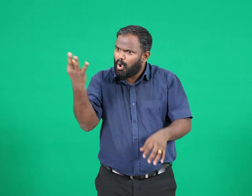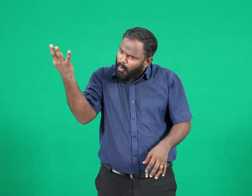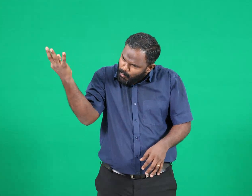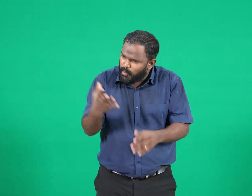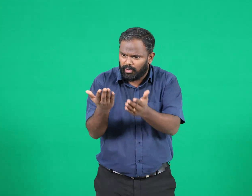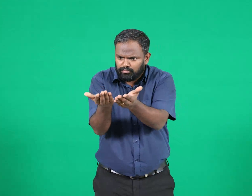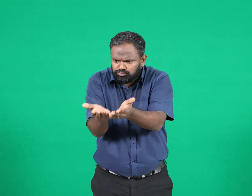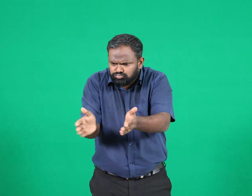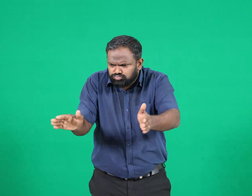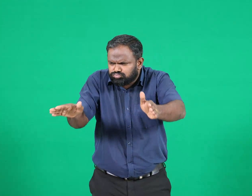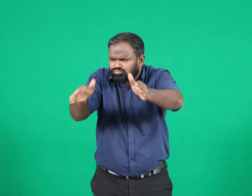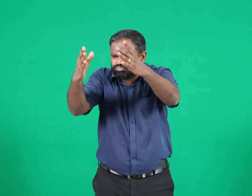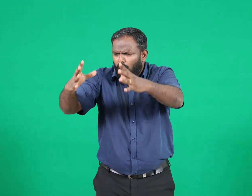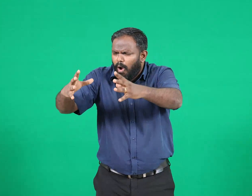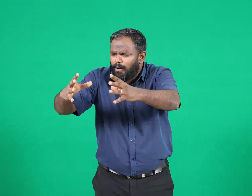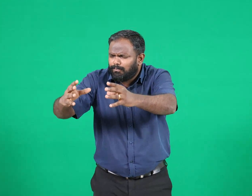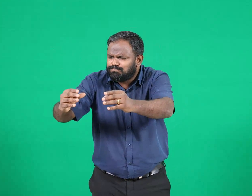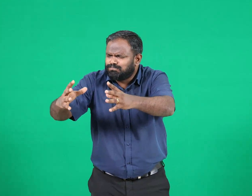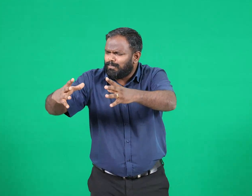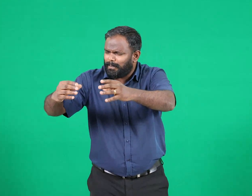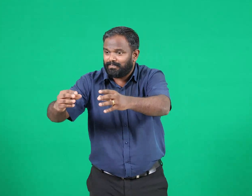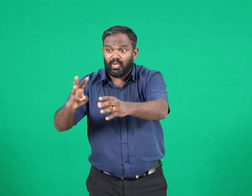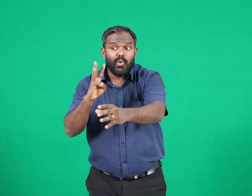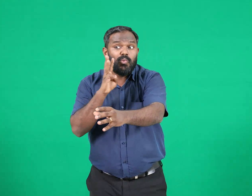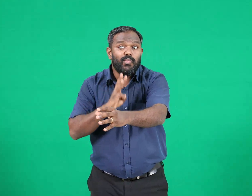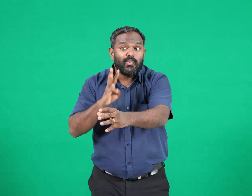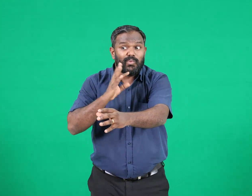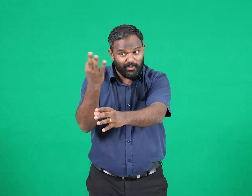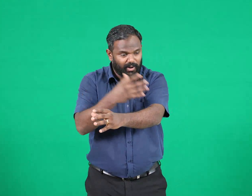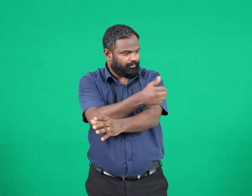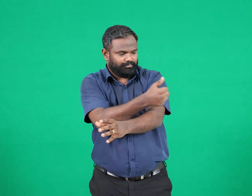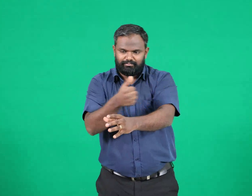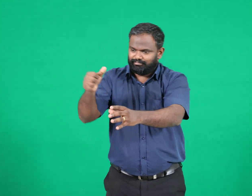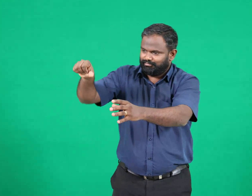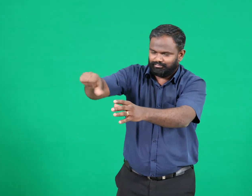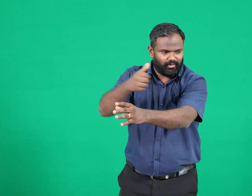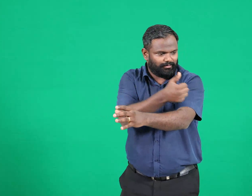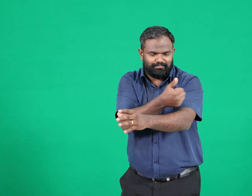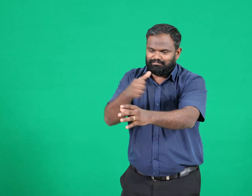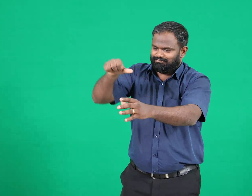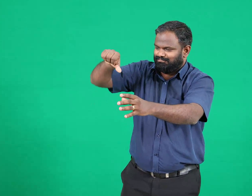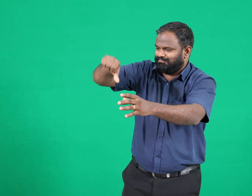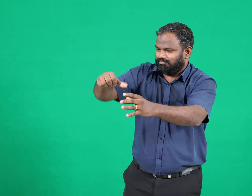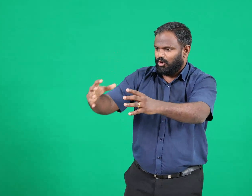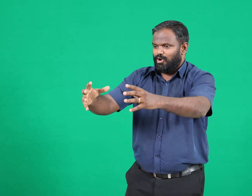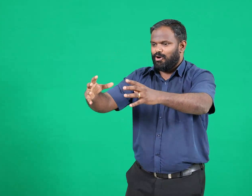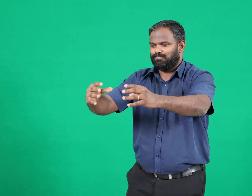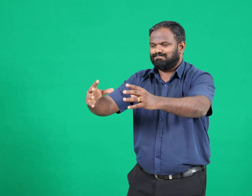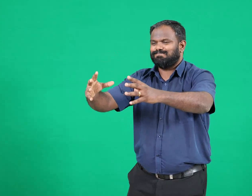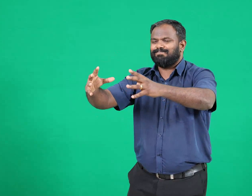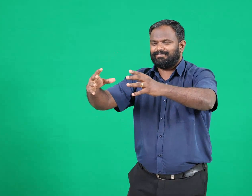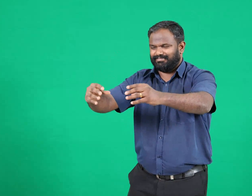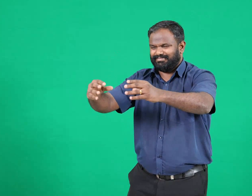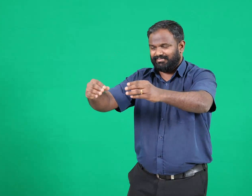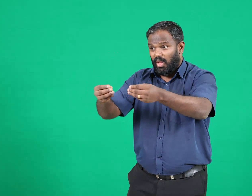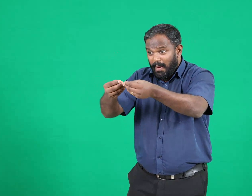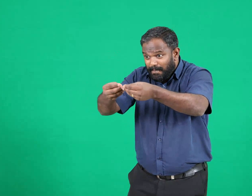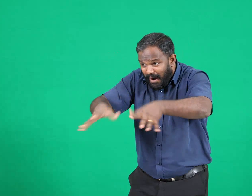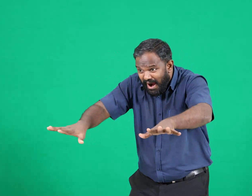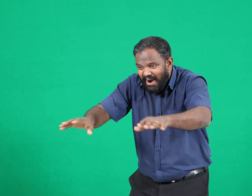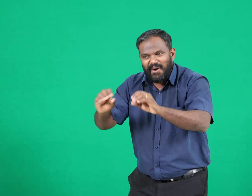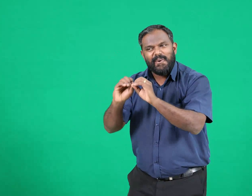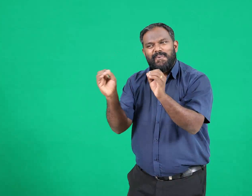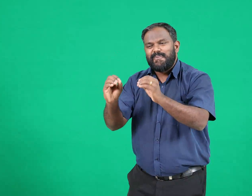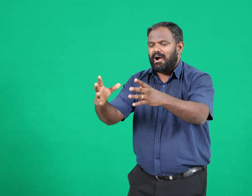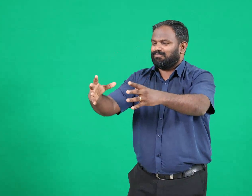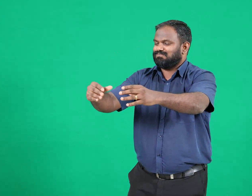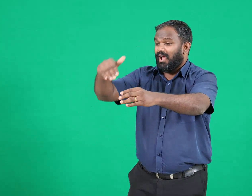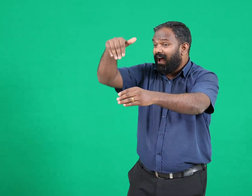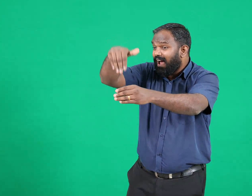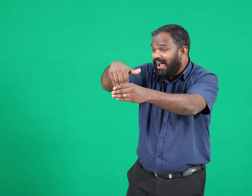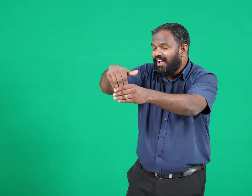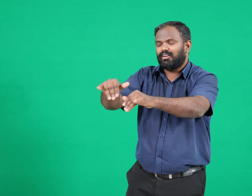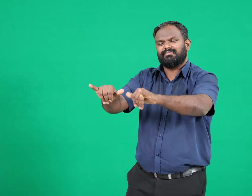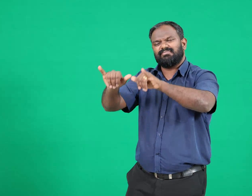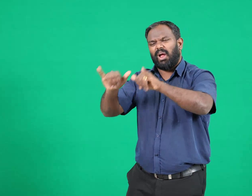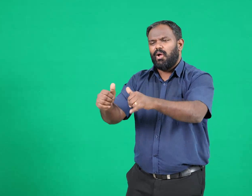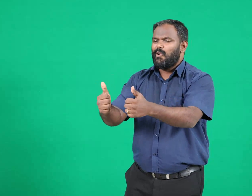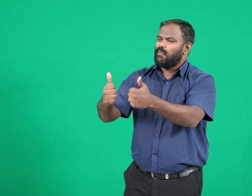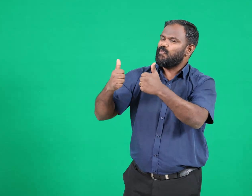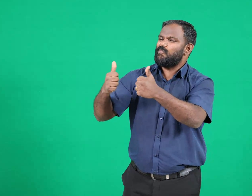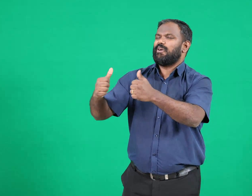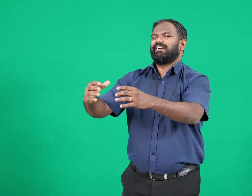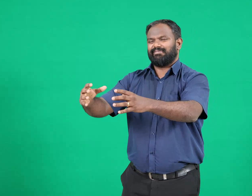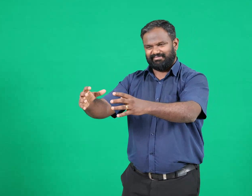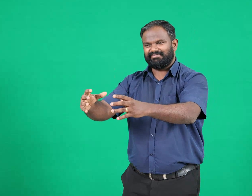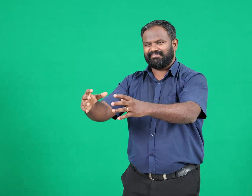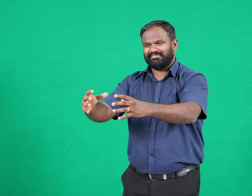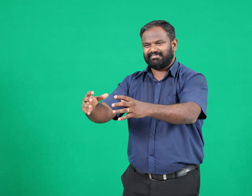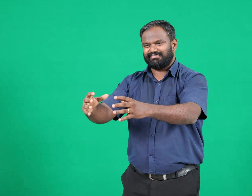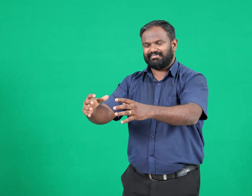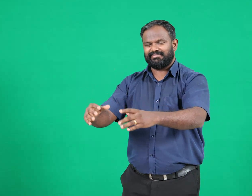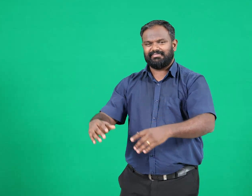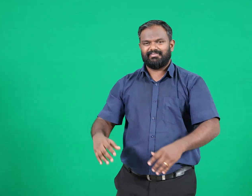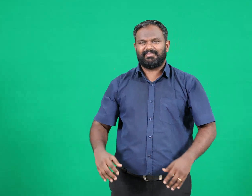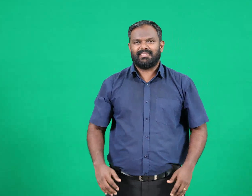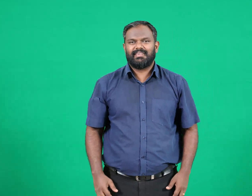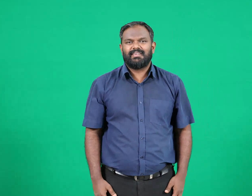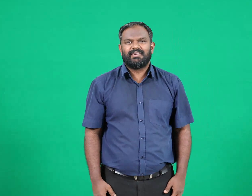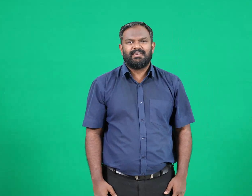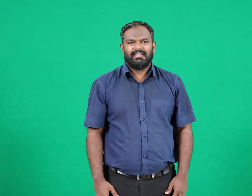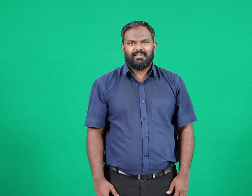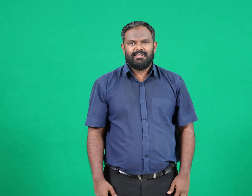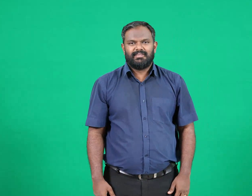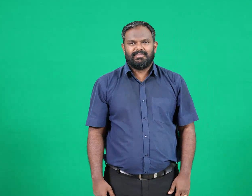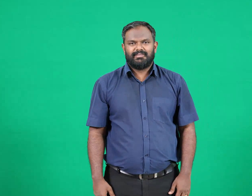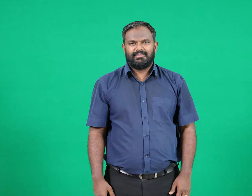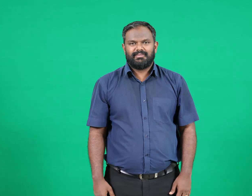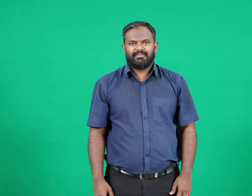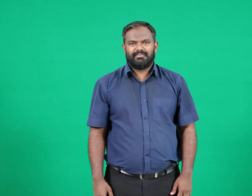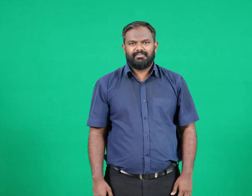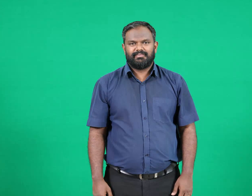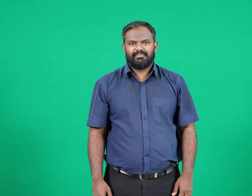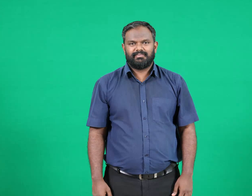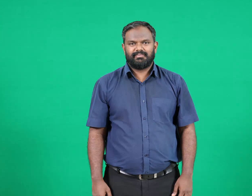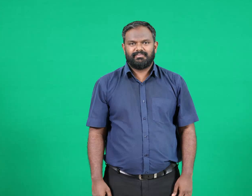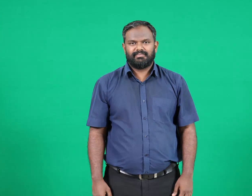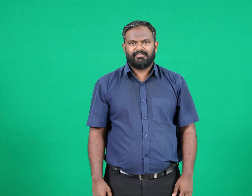Instead, they pour new wine into new wineskins, and both are preserved."